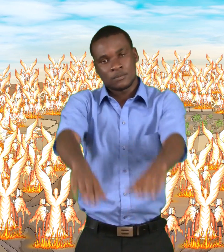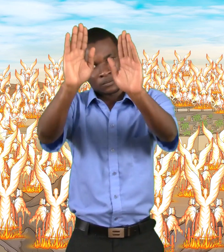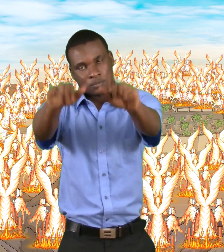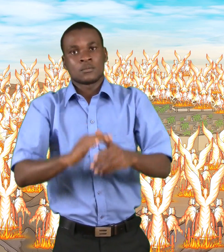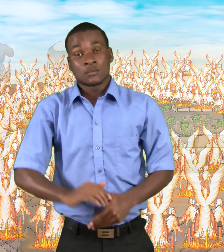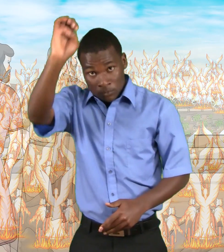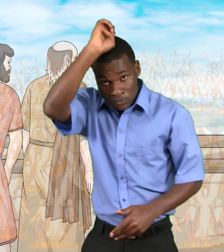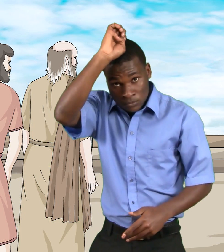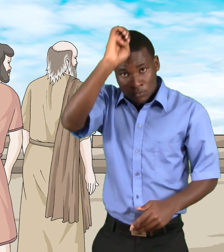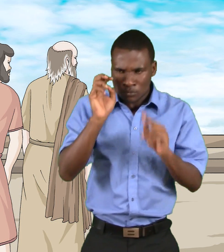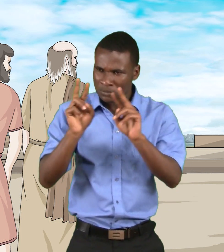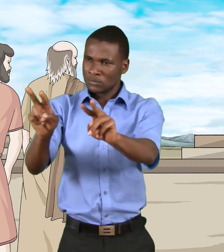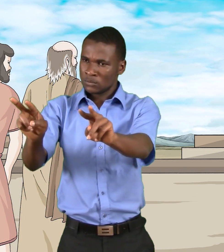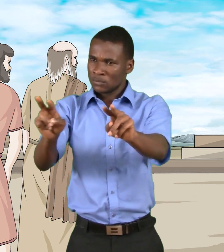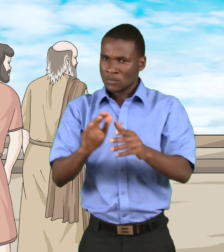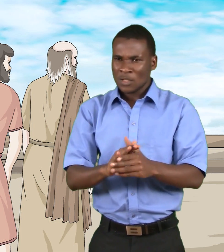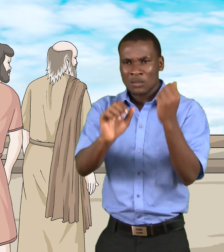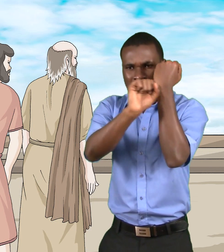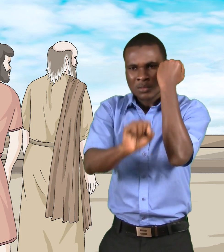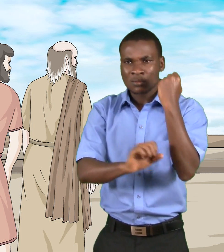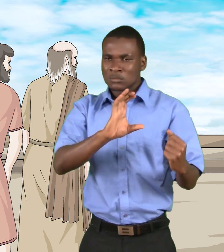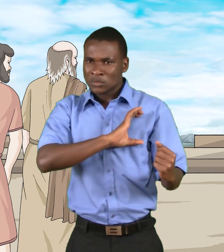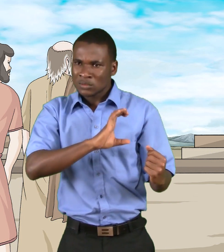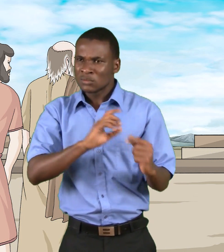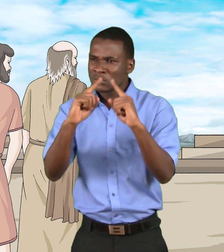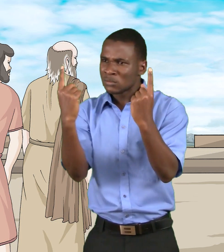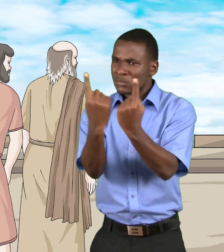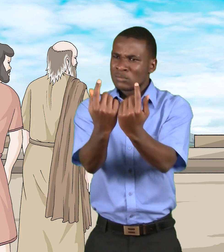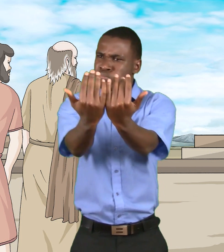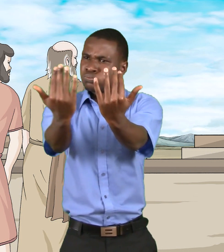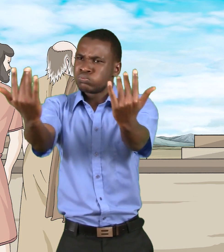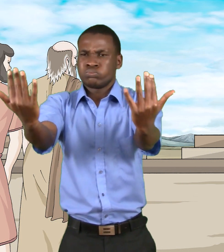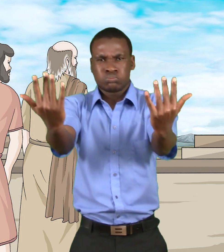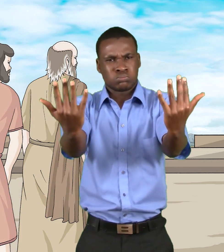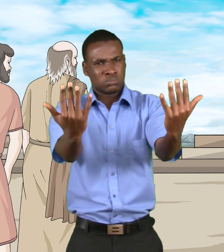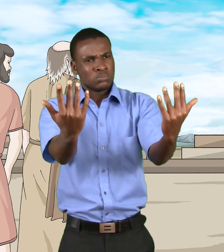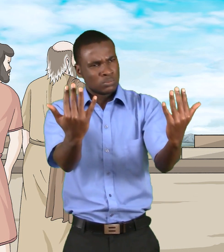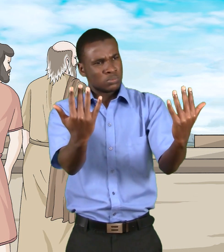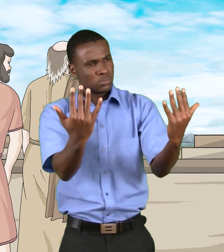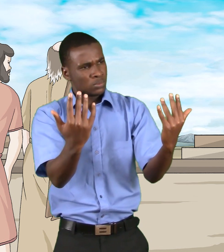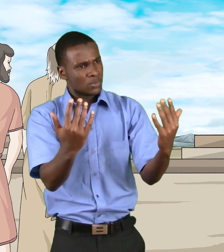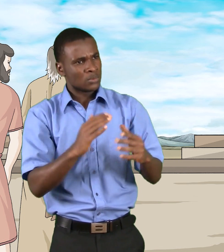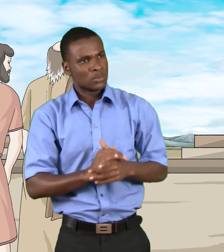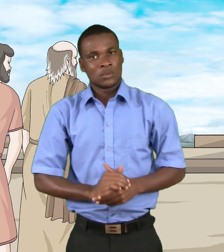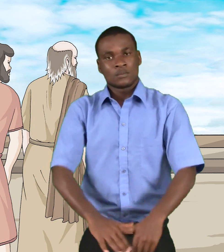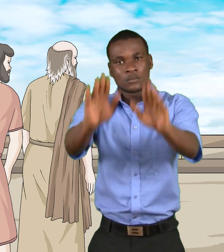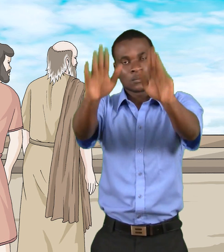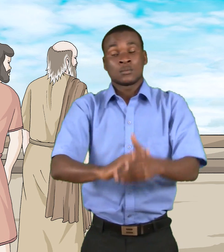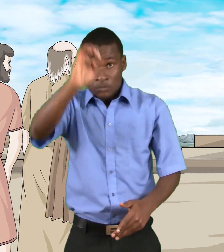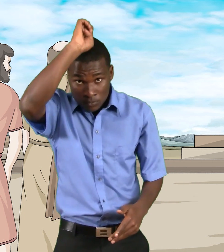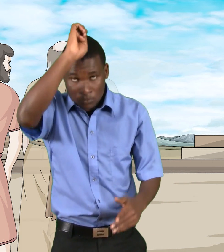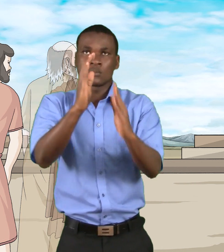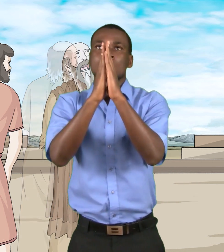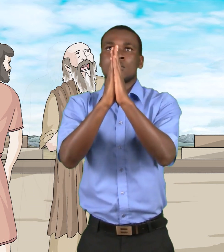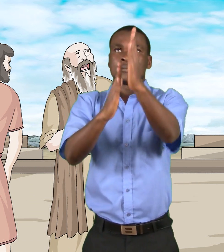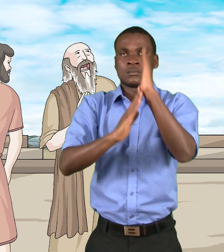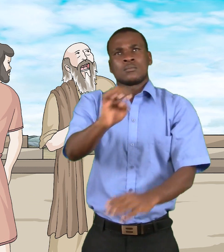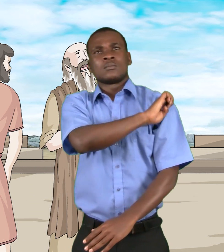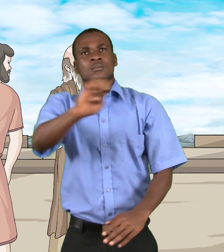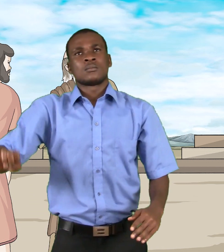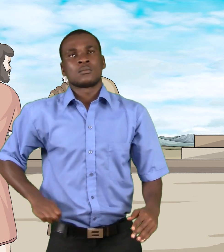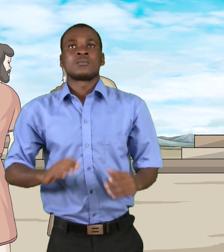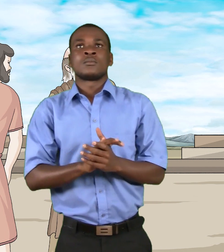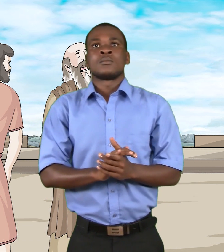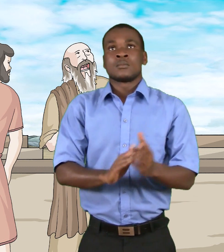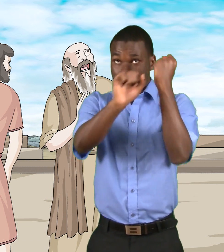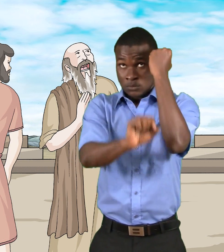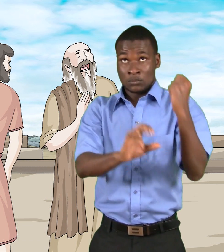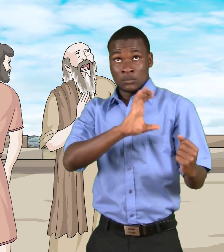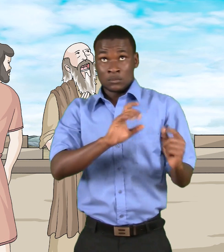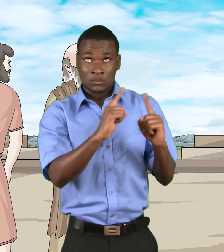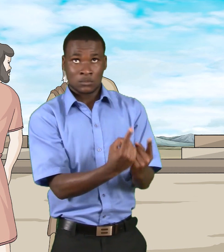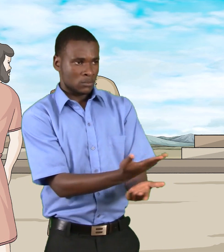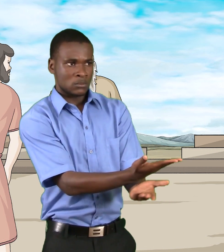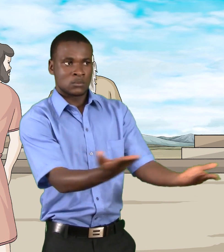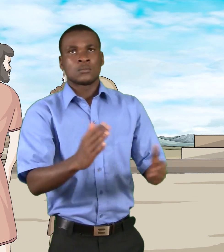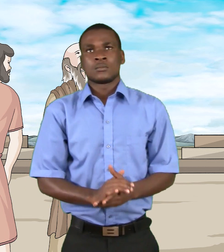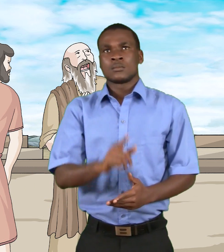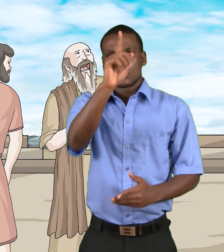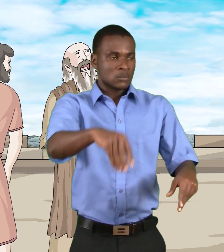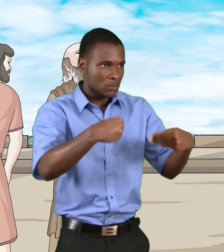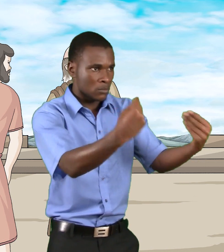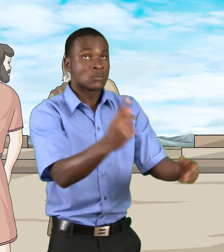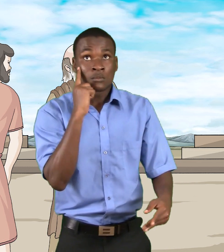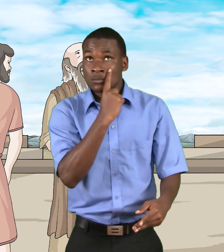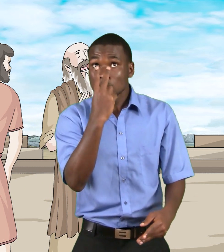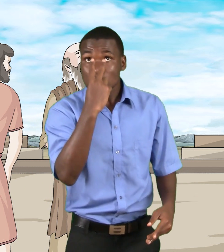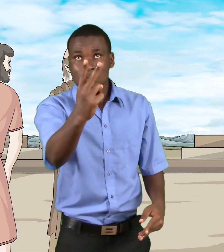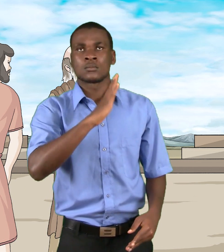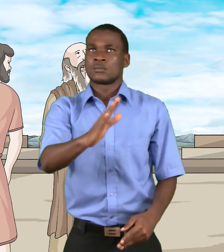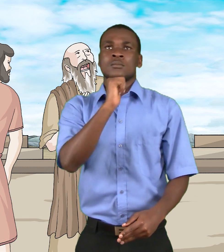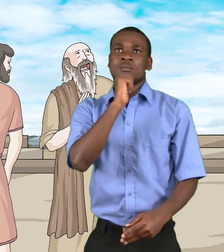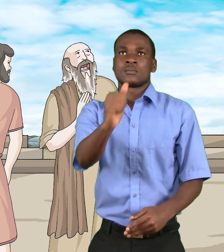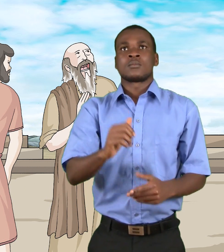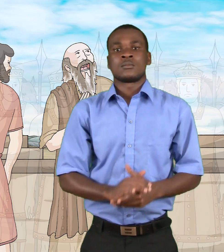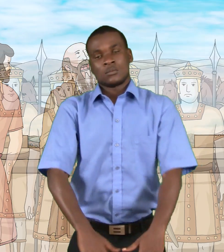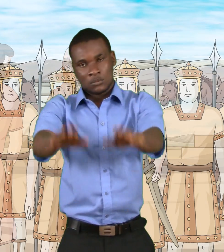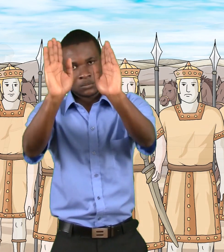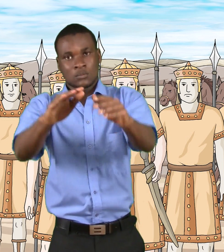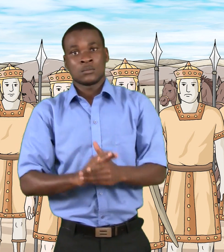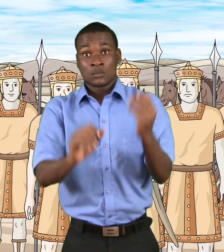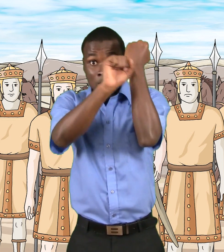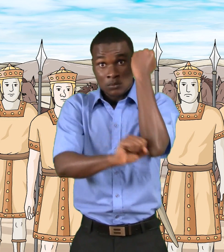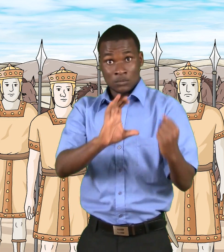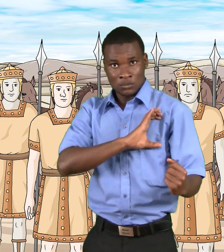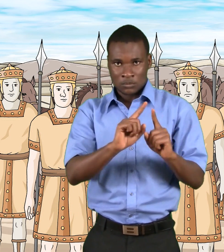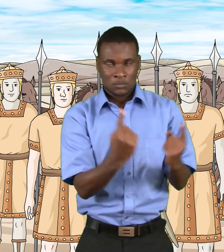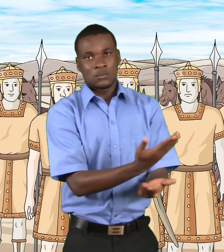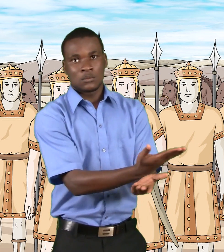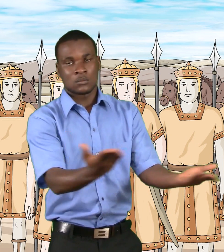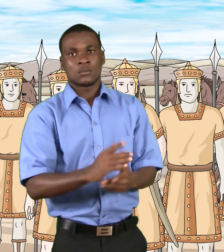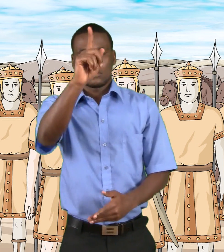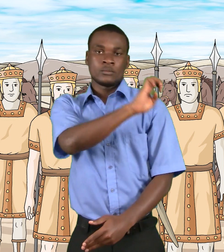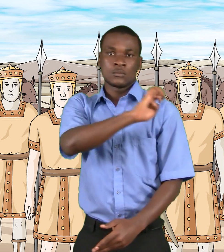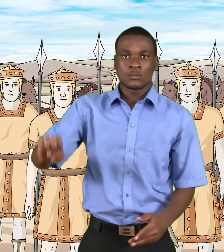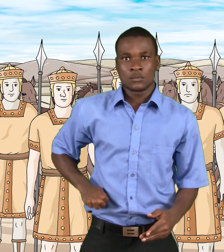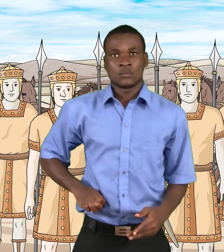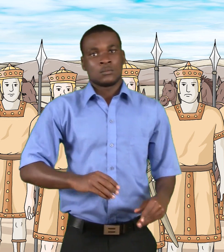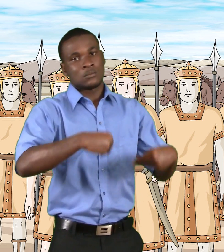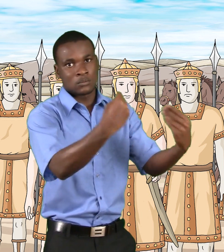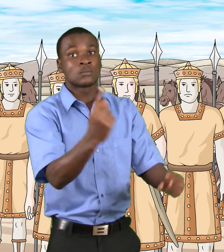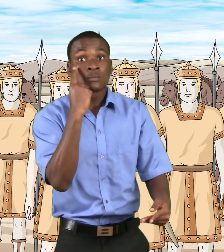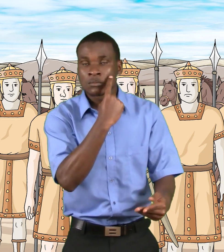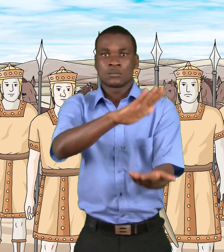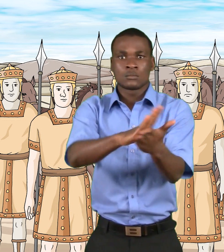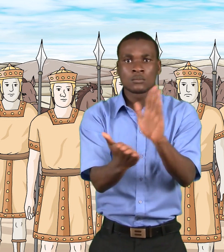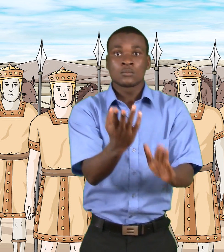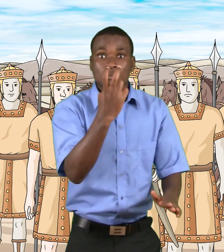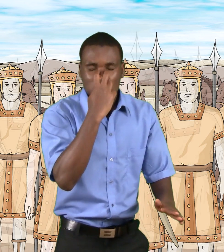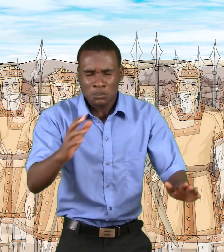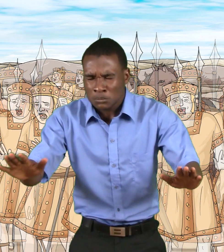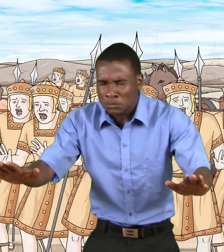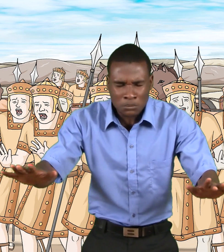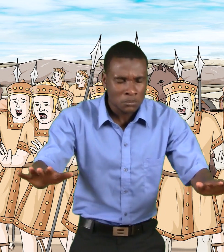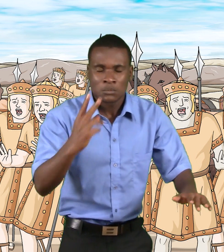As the Arameans came down against him, Elisha prayed to the LORD, “Please strike these people with blindness.”